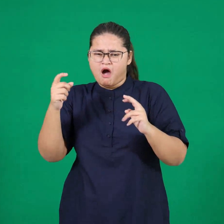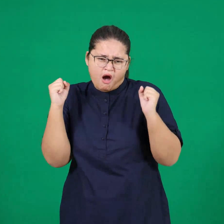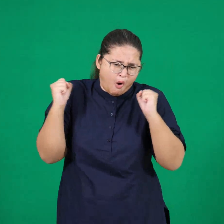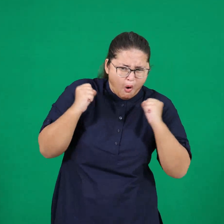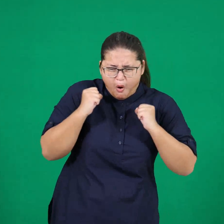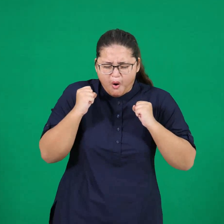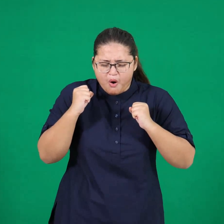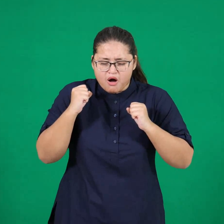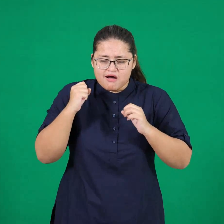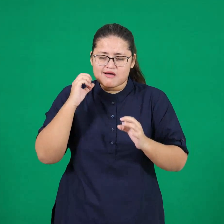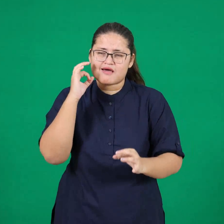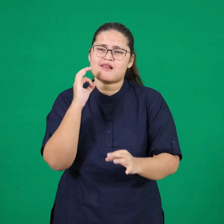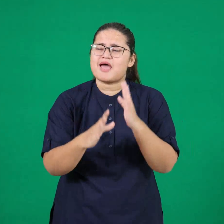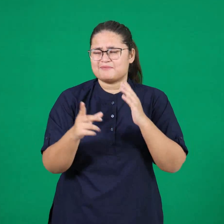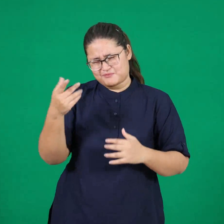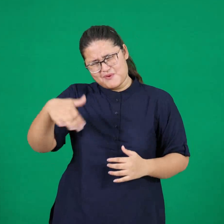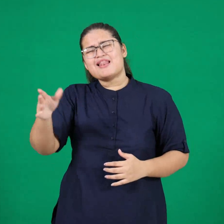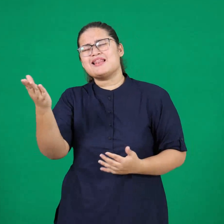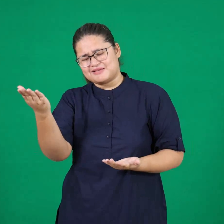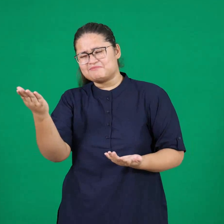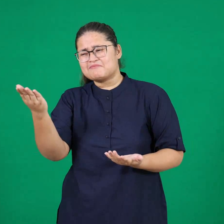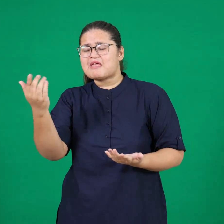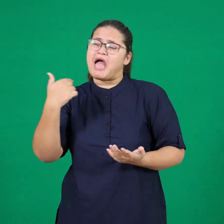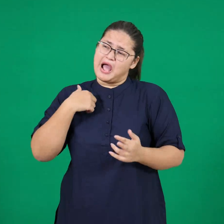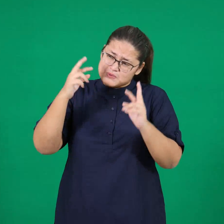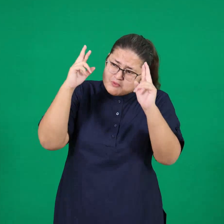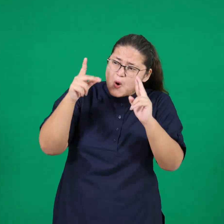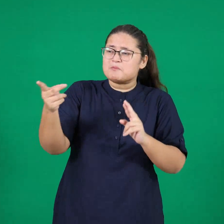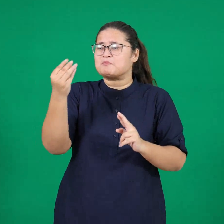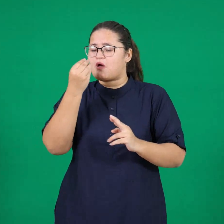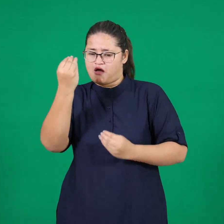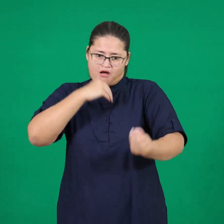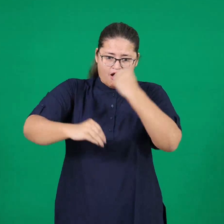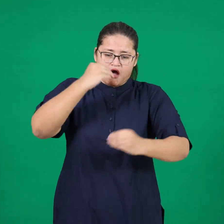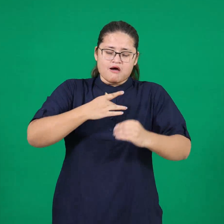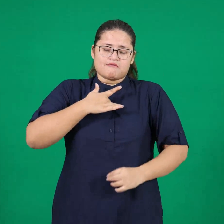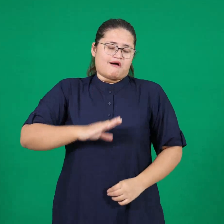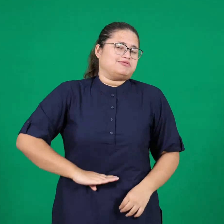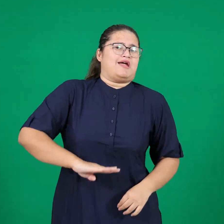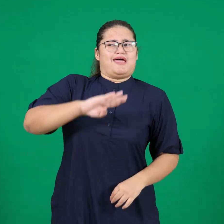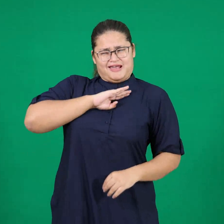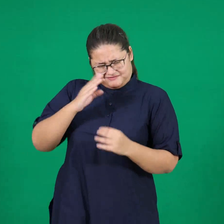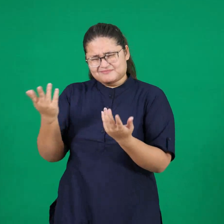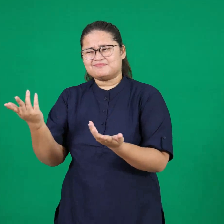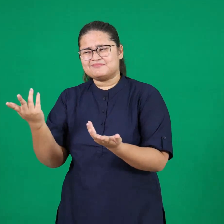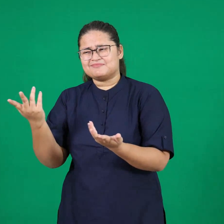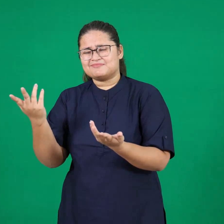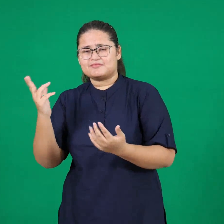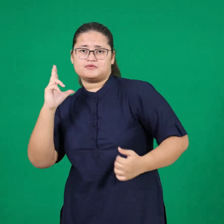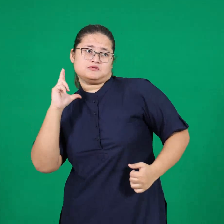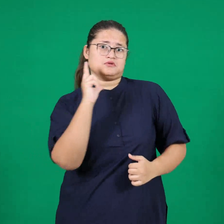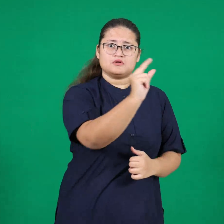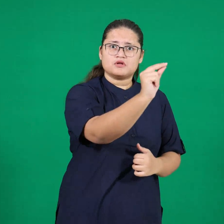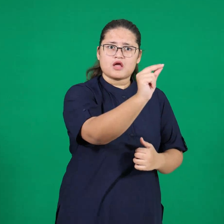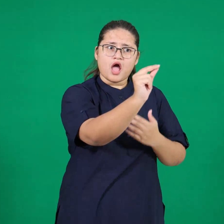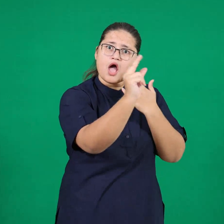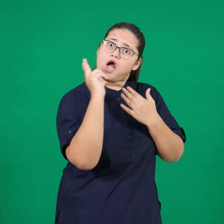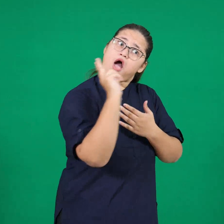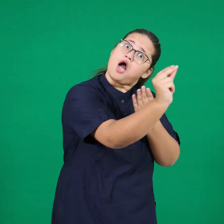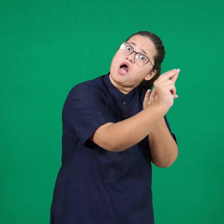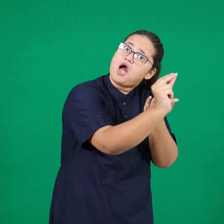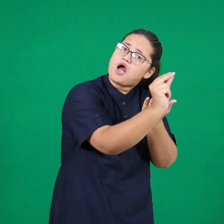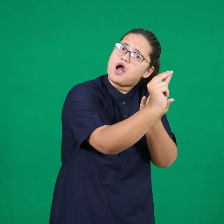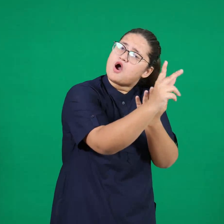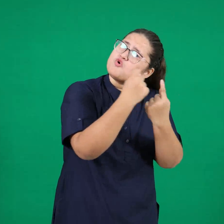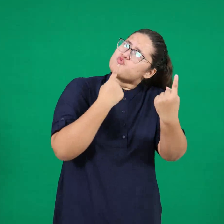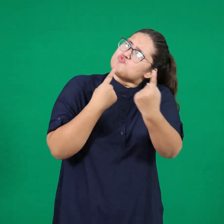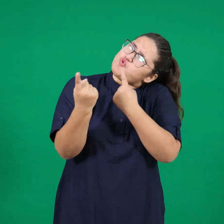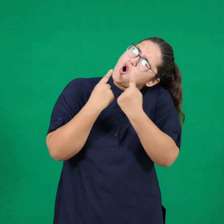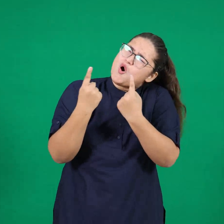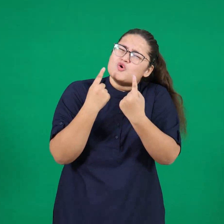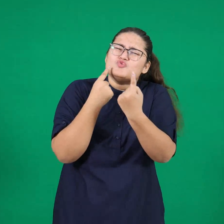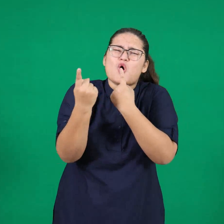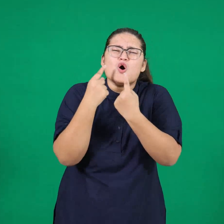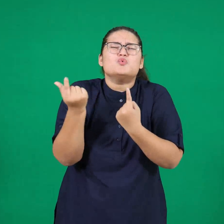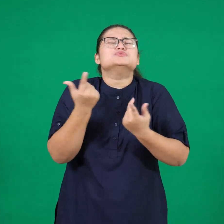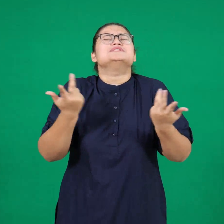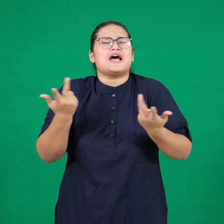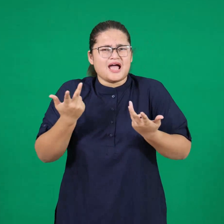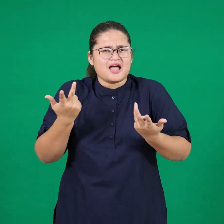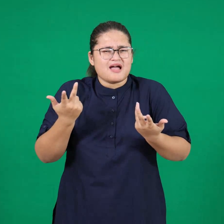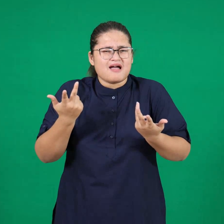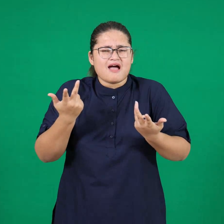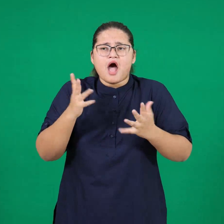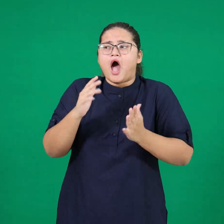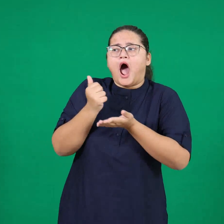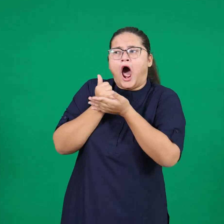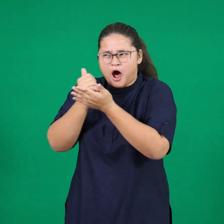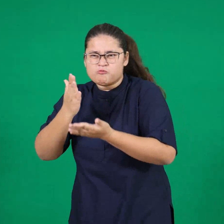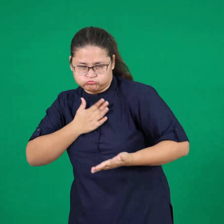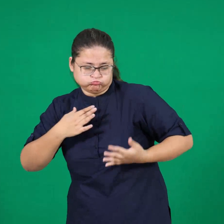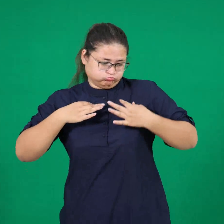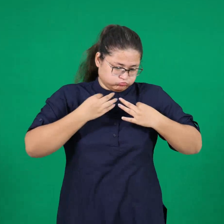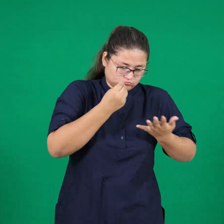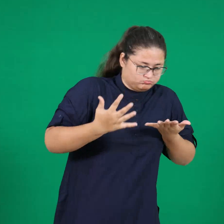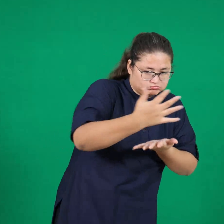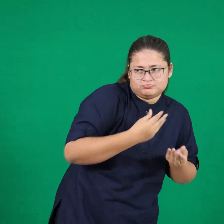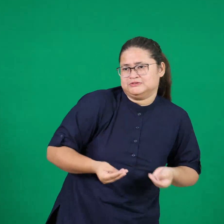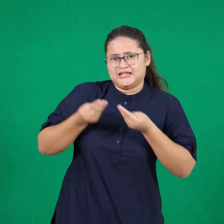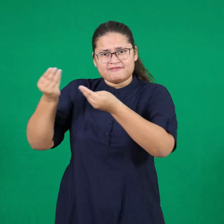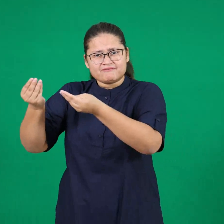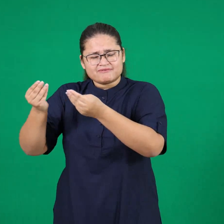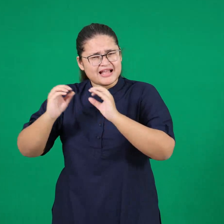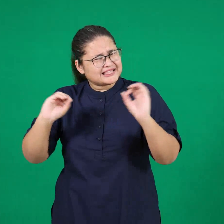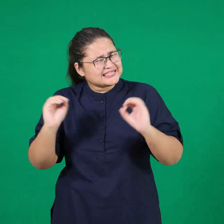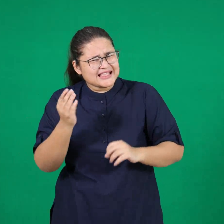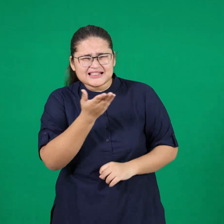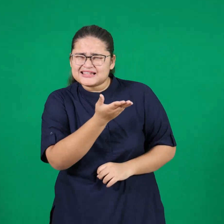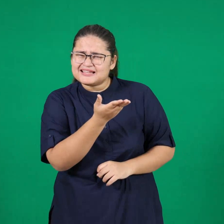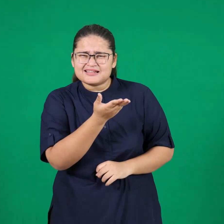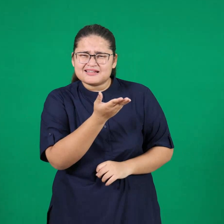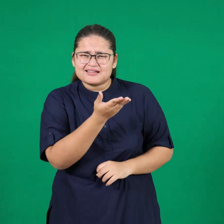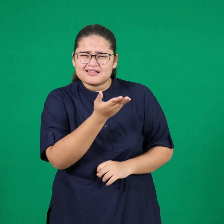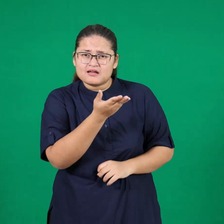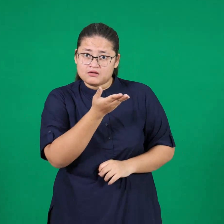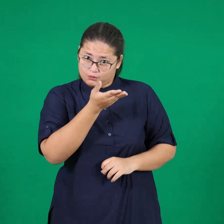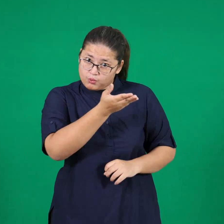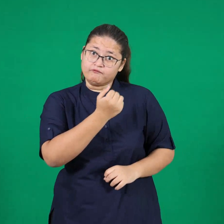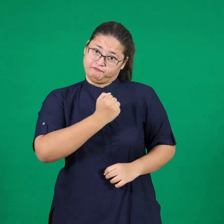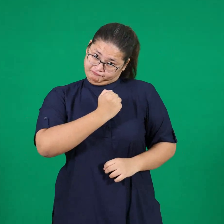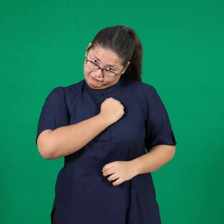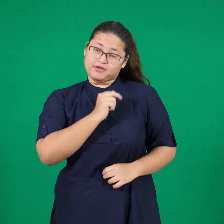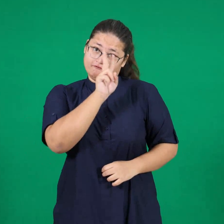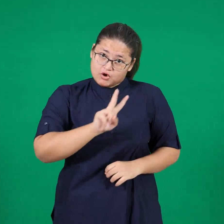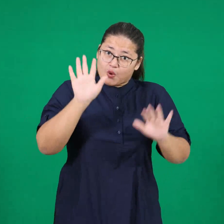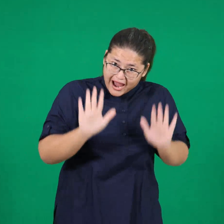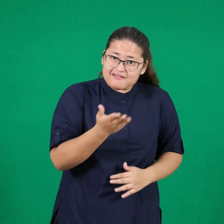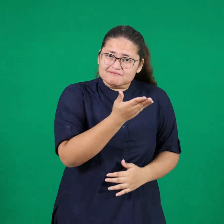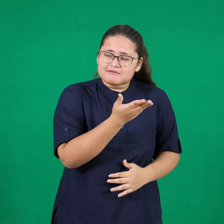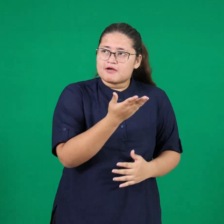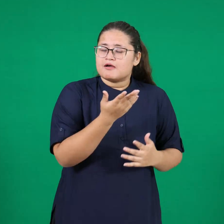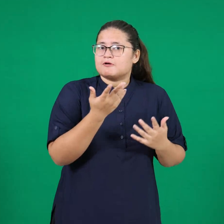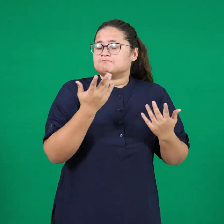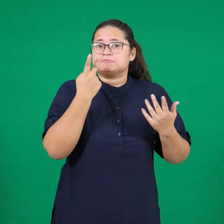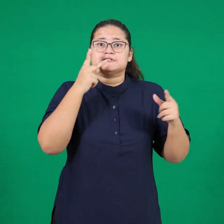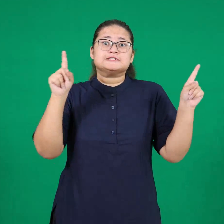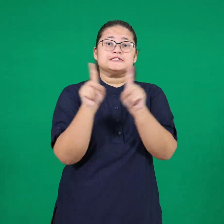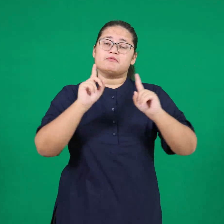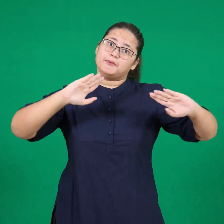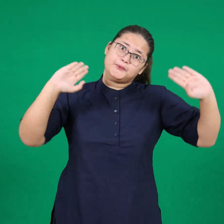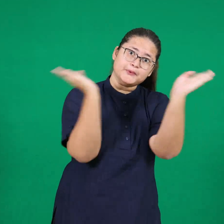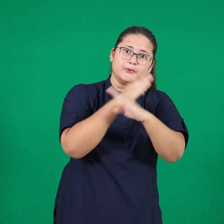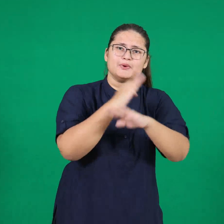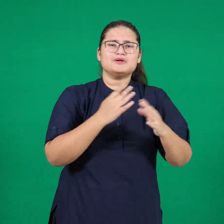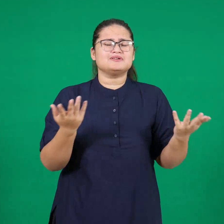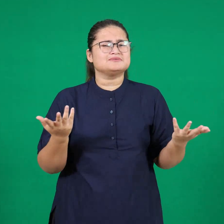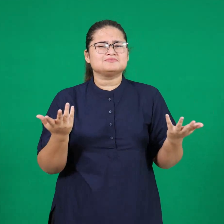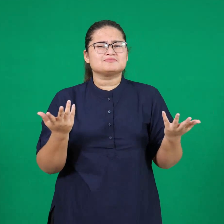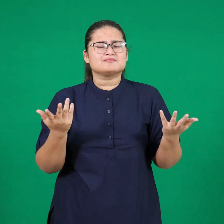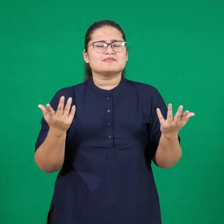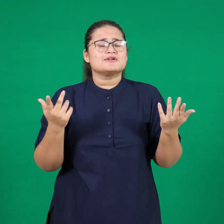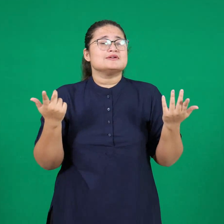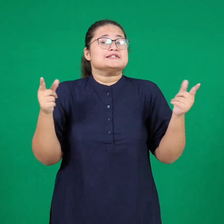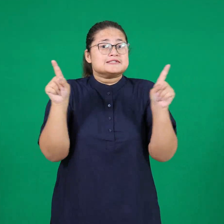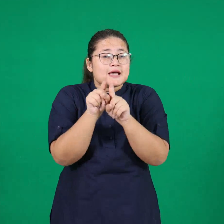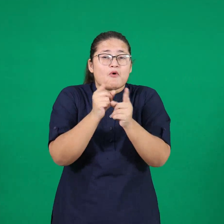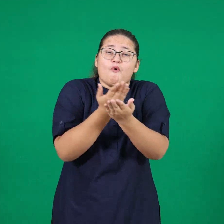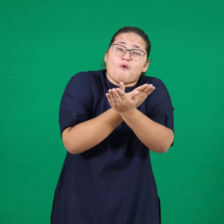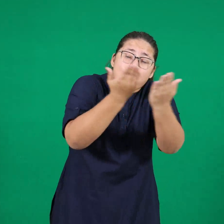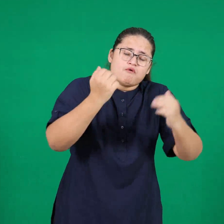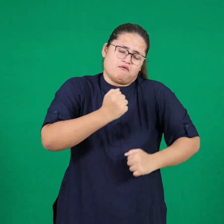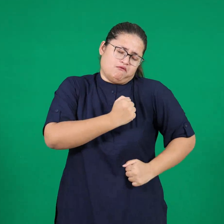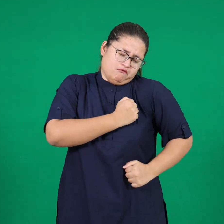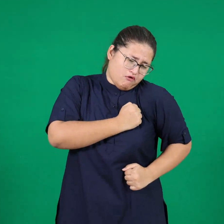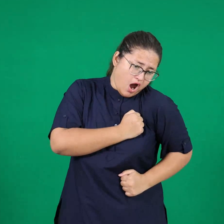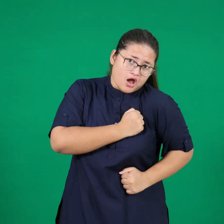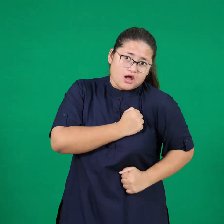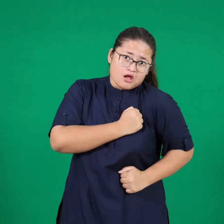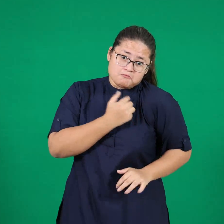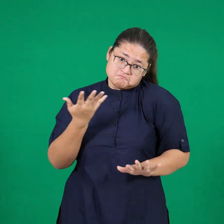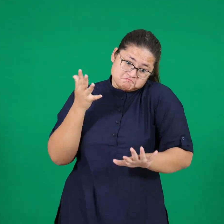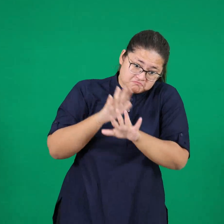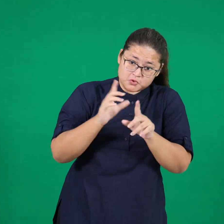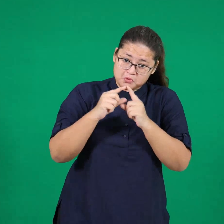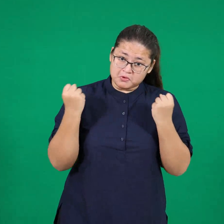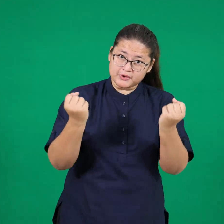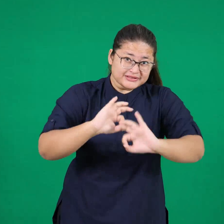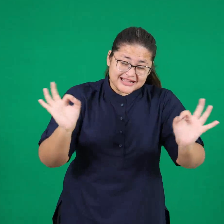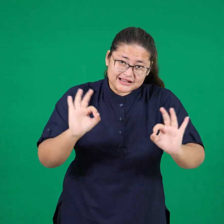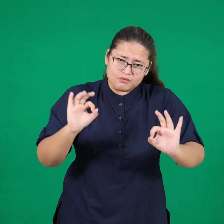stay warm and well fed," but does not provide for his physical needs, what good is that?